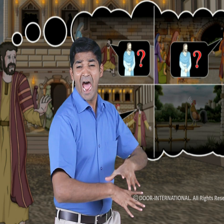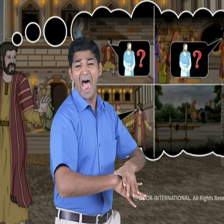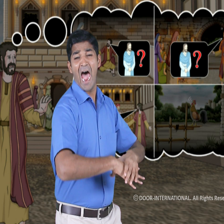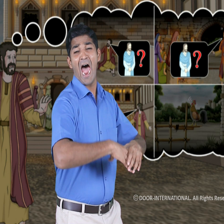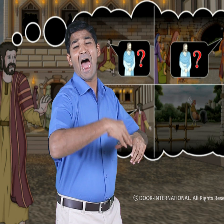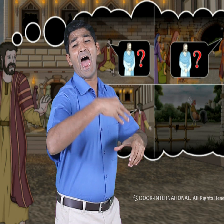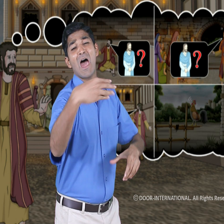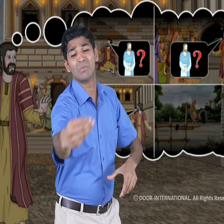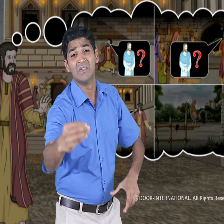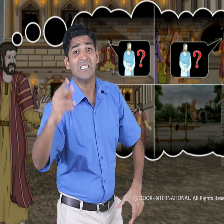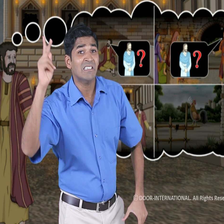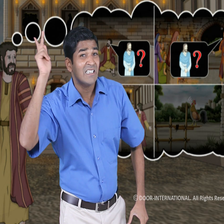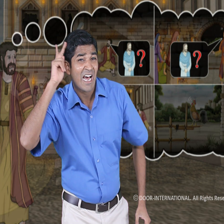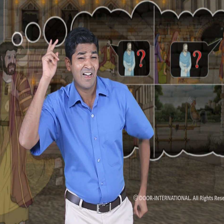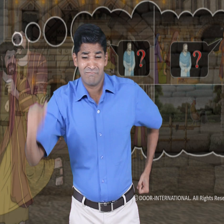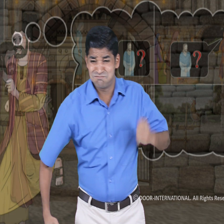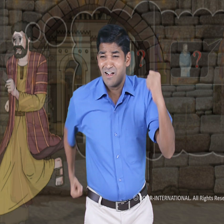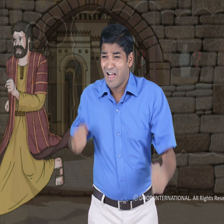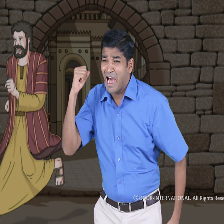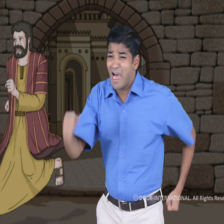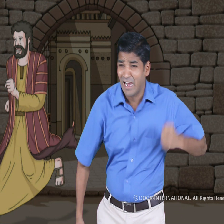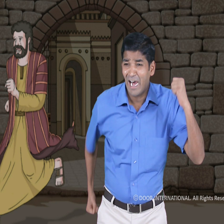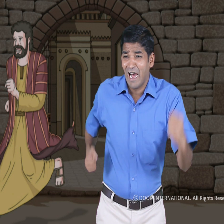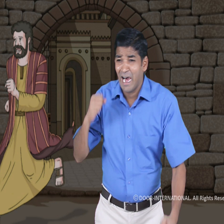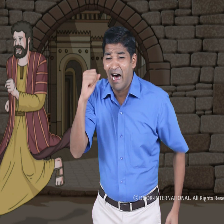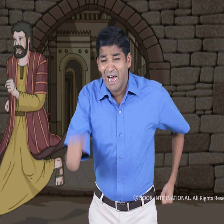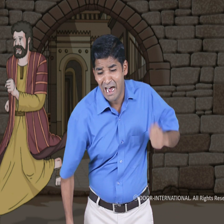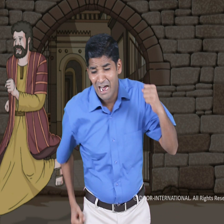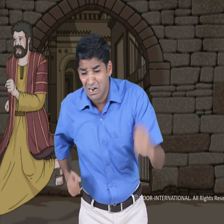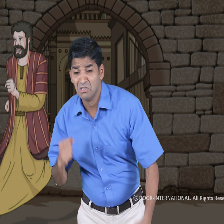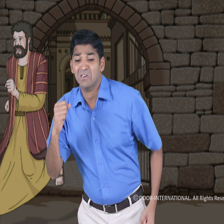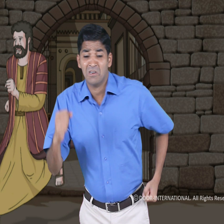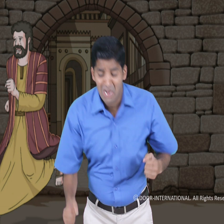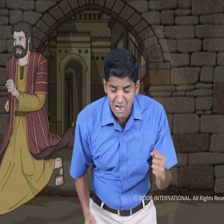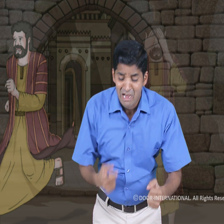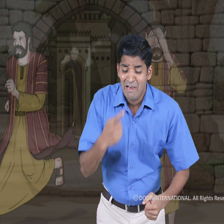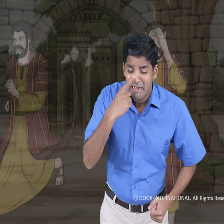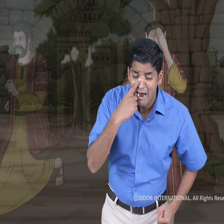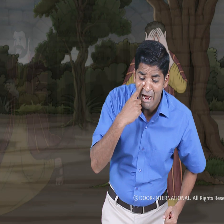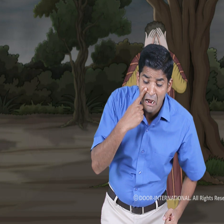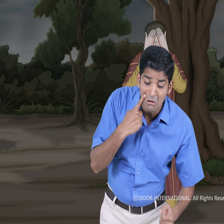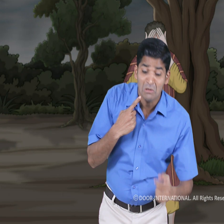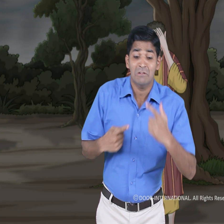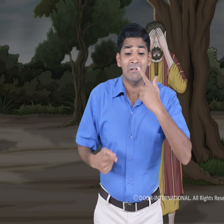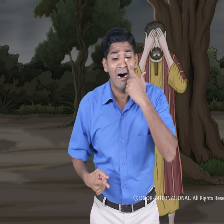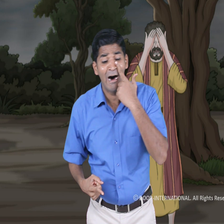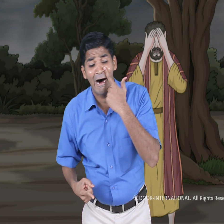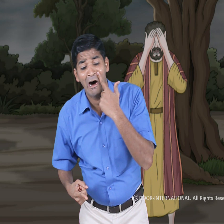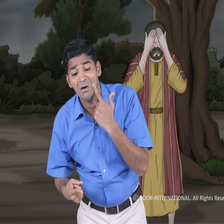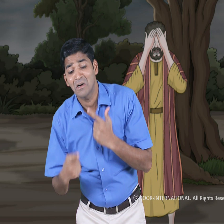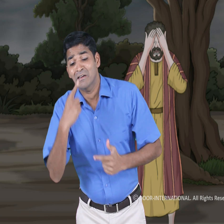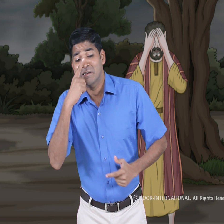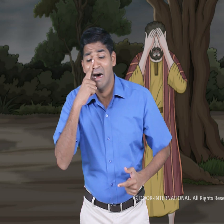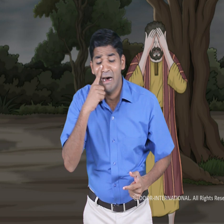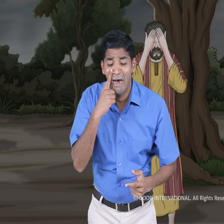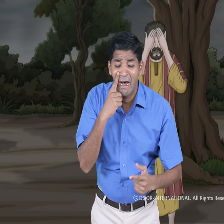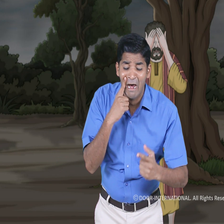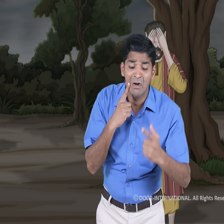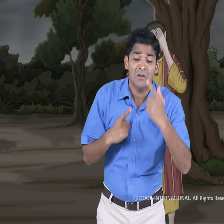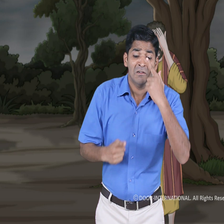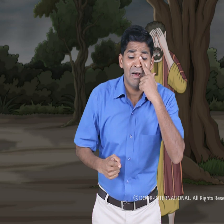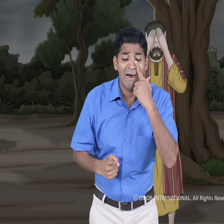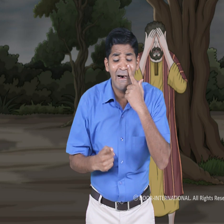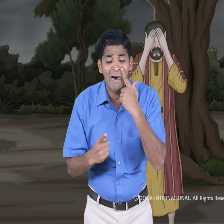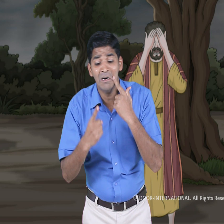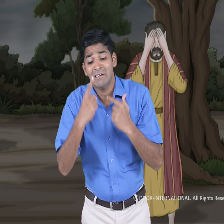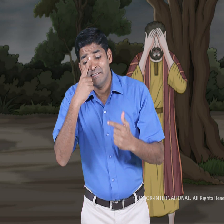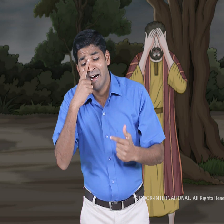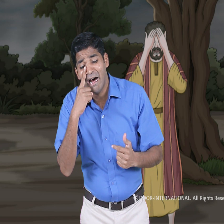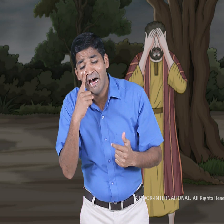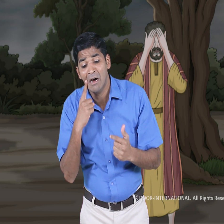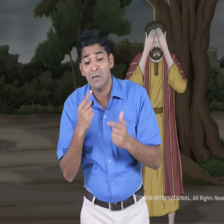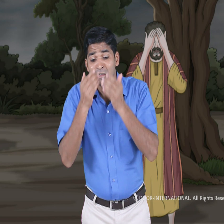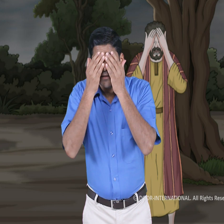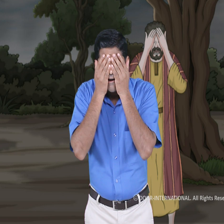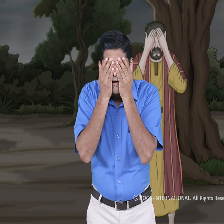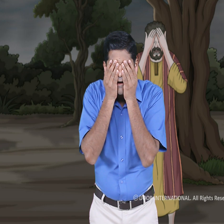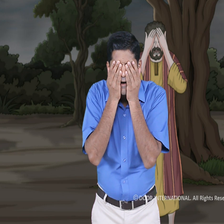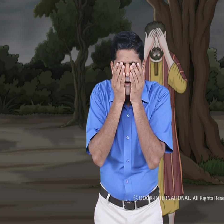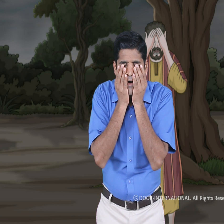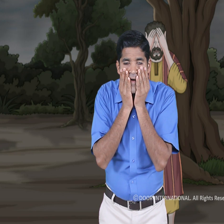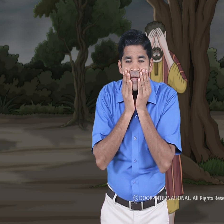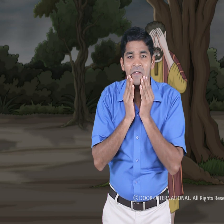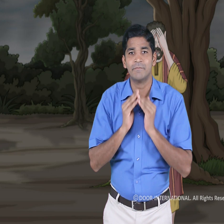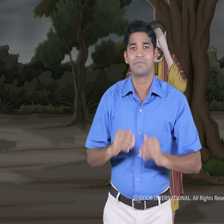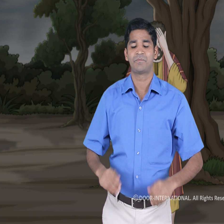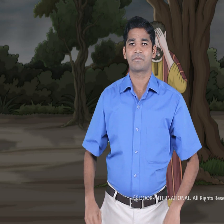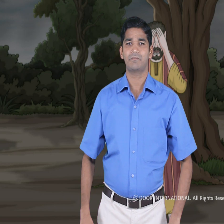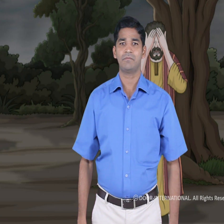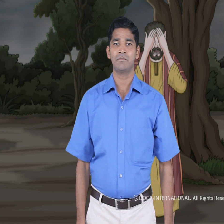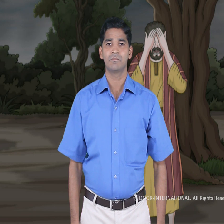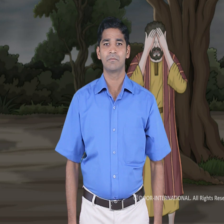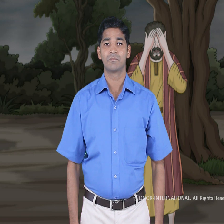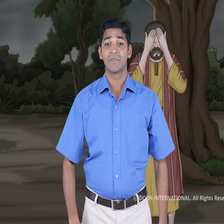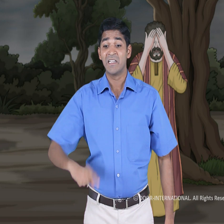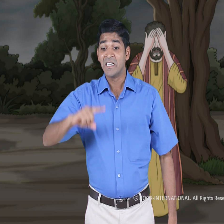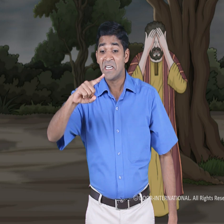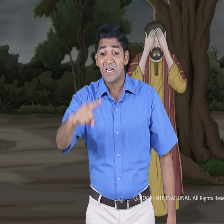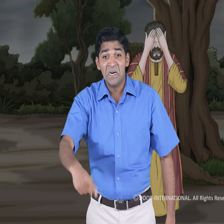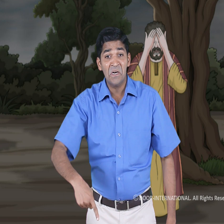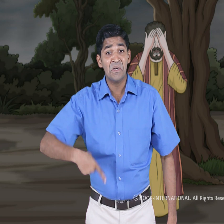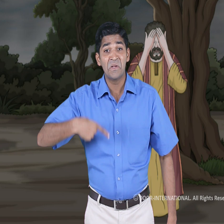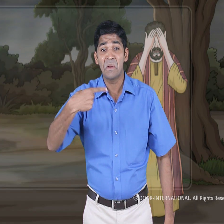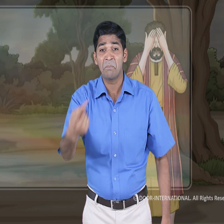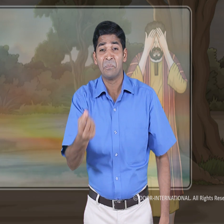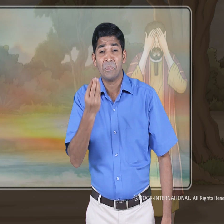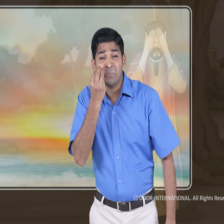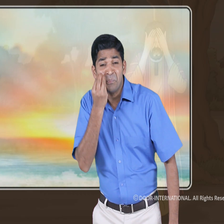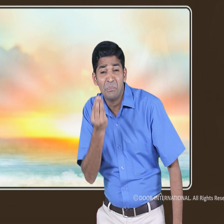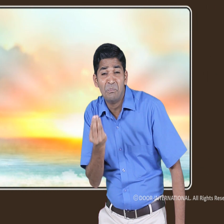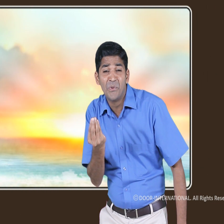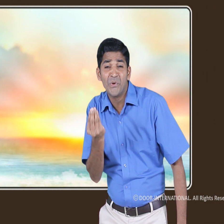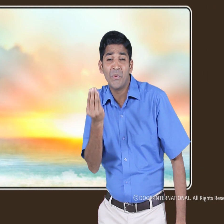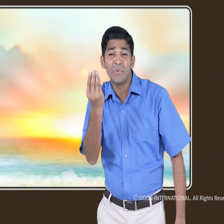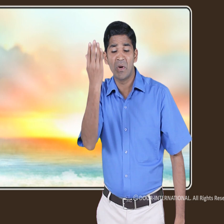And he went outside and wept bitterly.